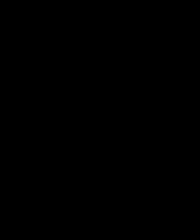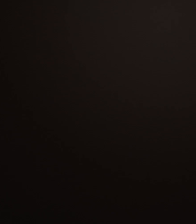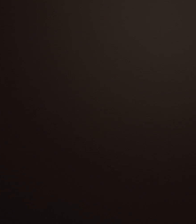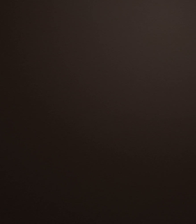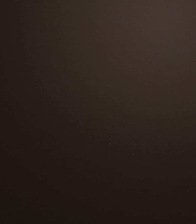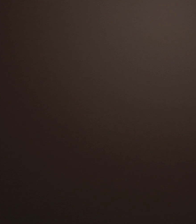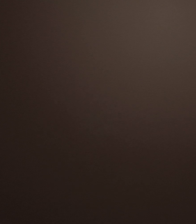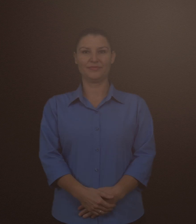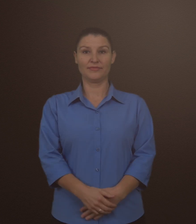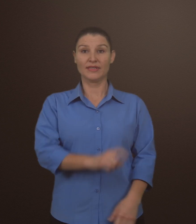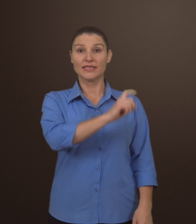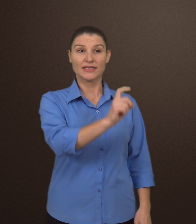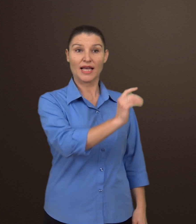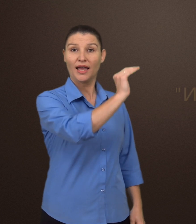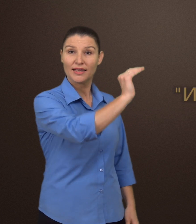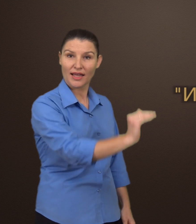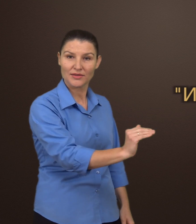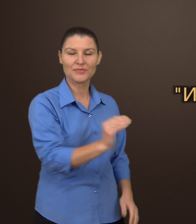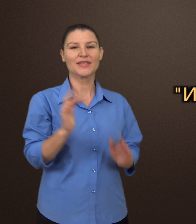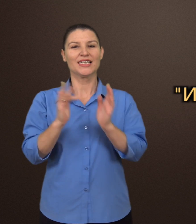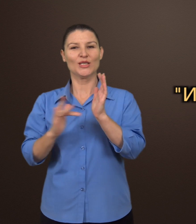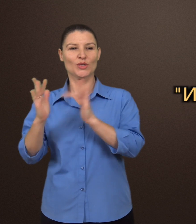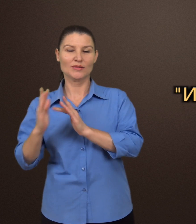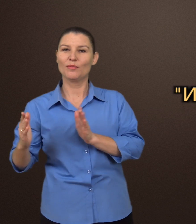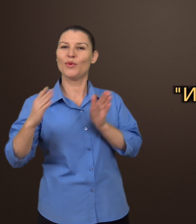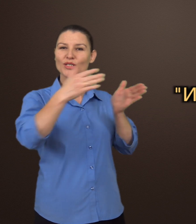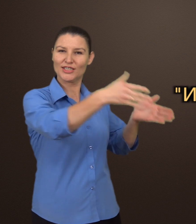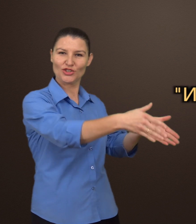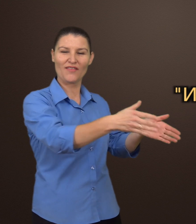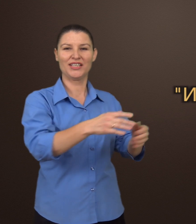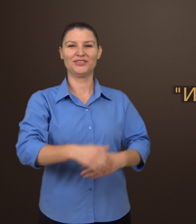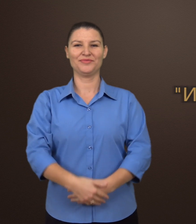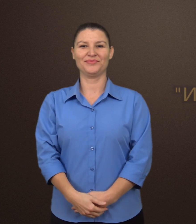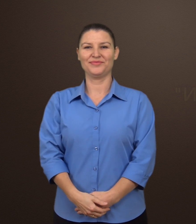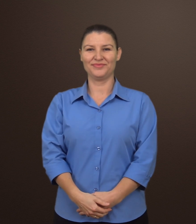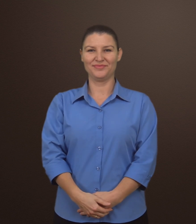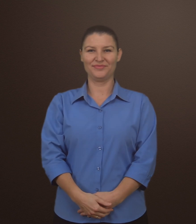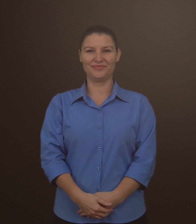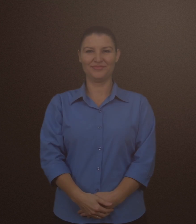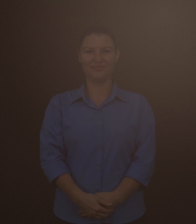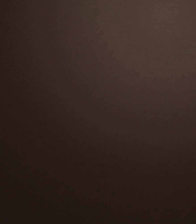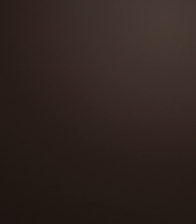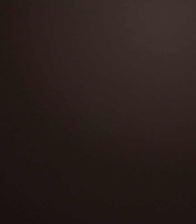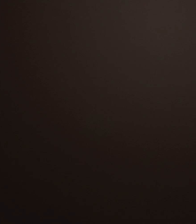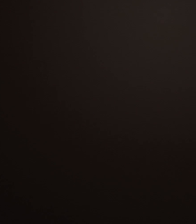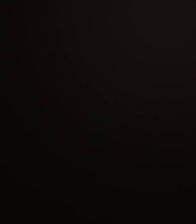Jesus visits Zacchaeus